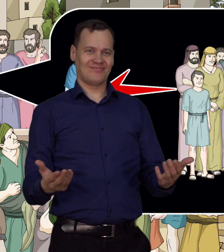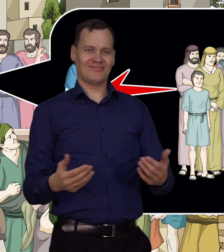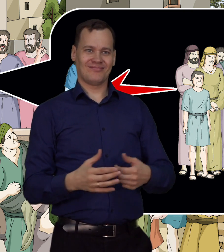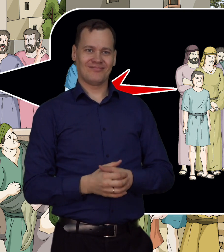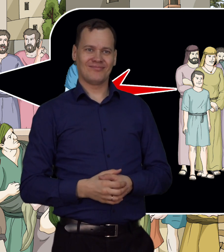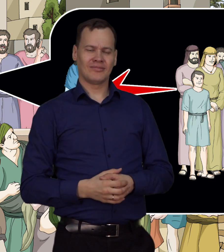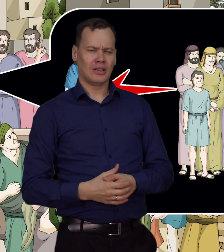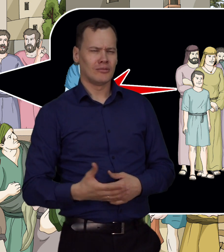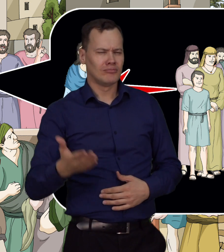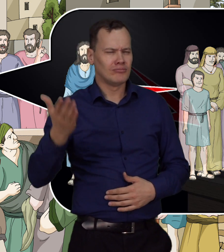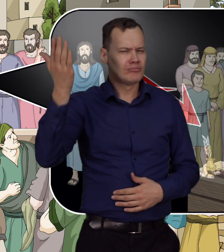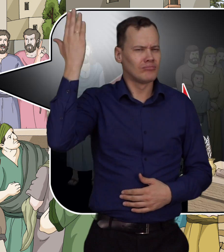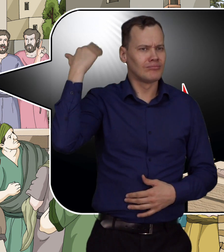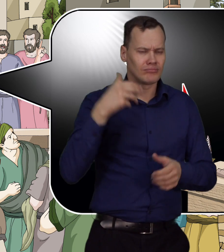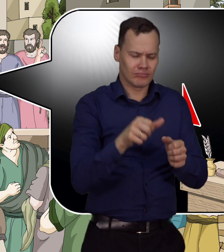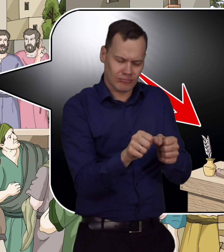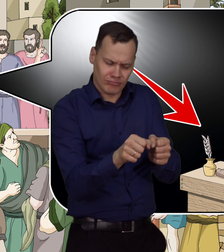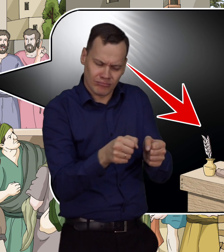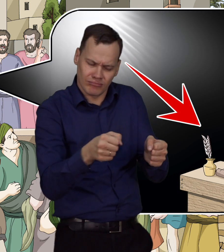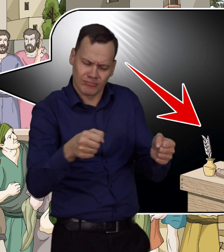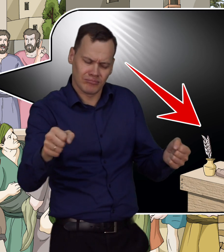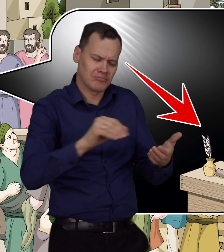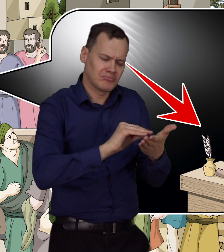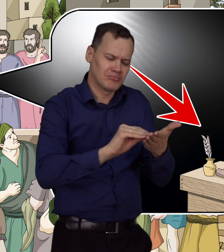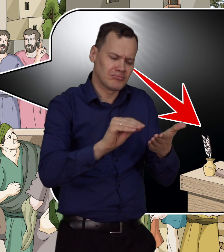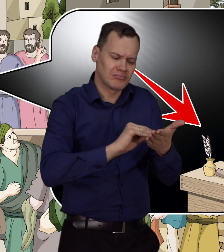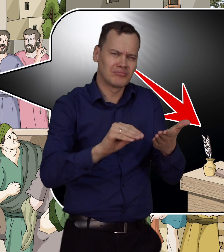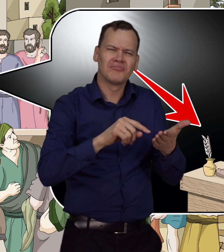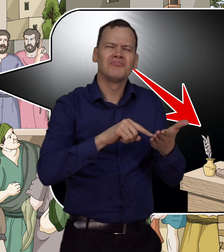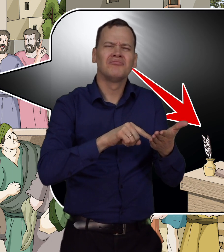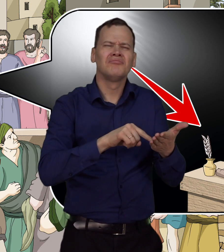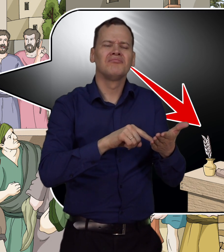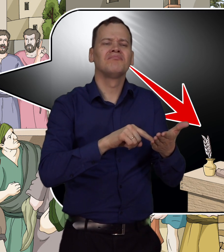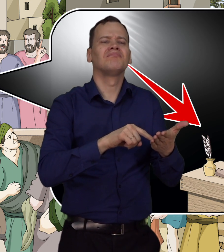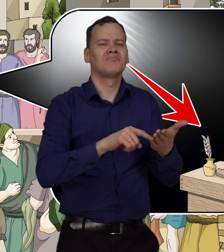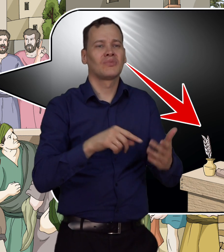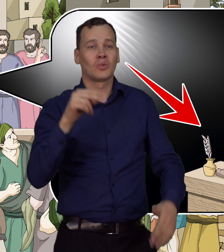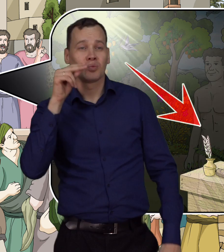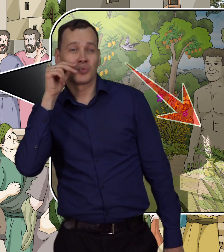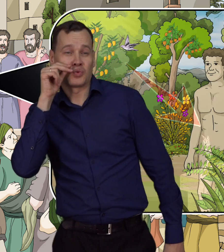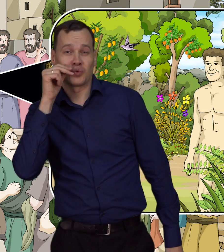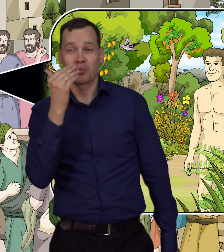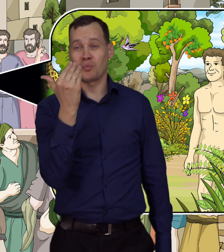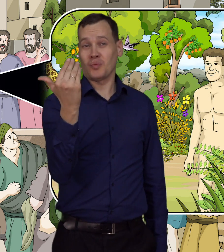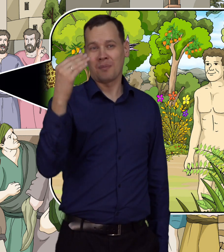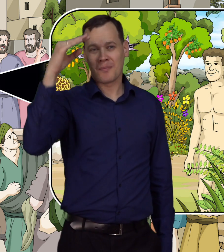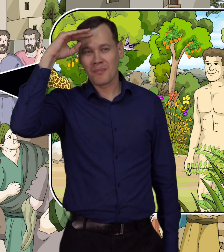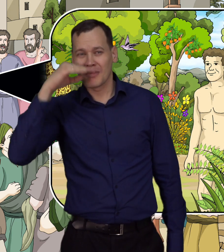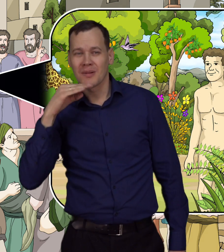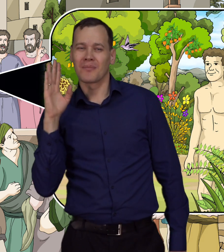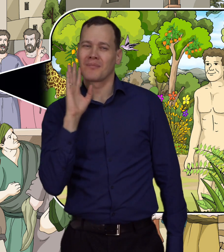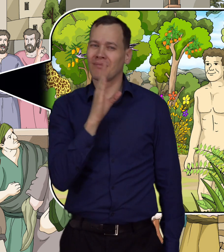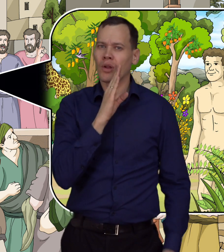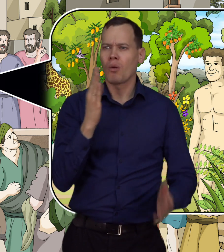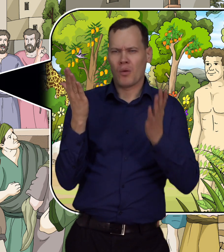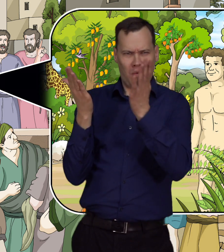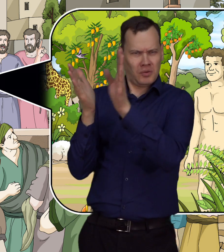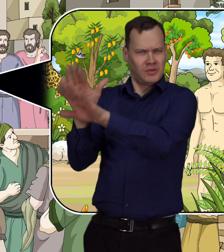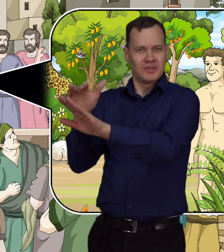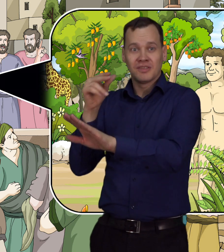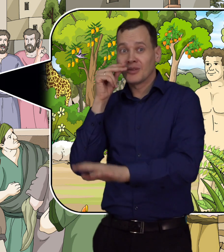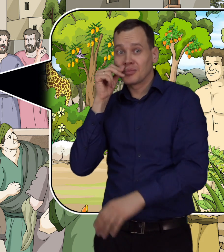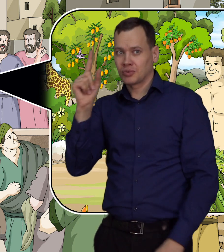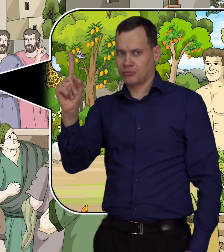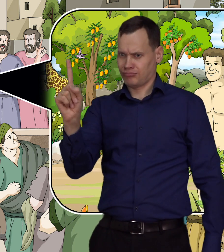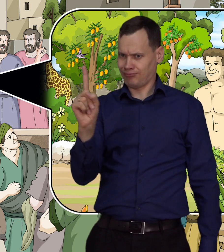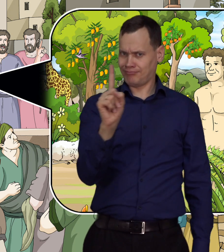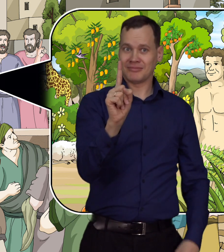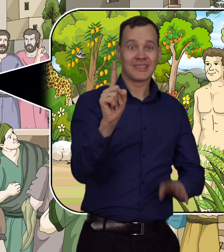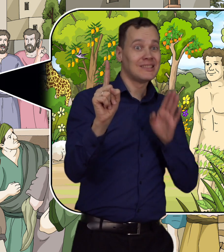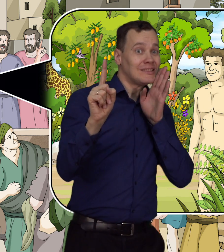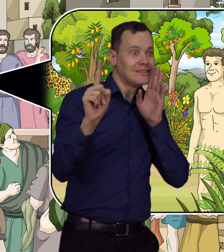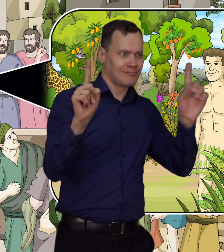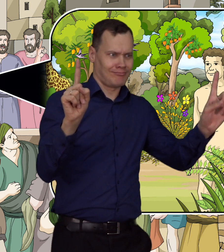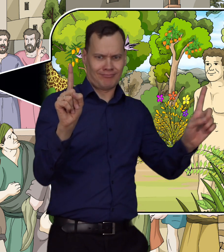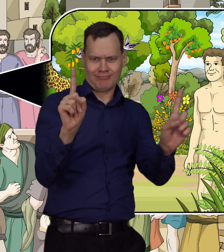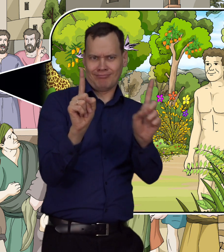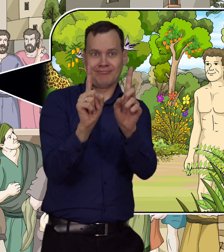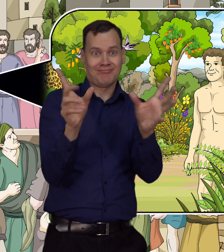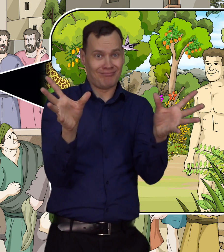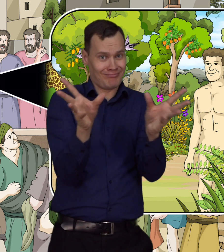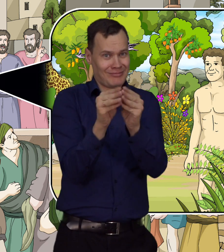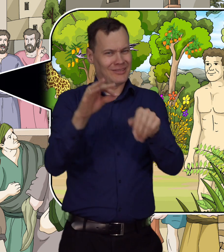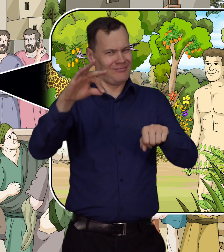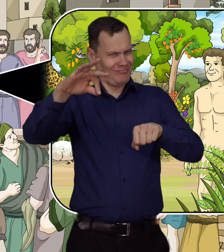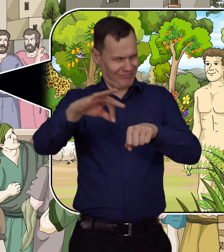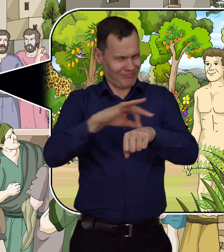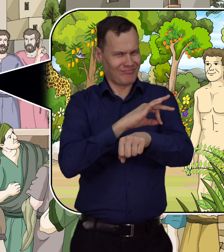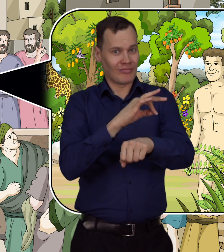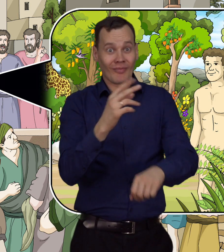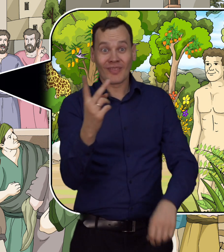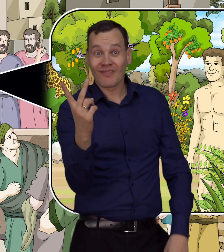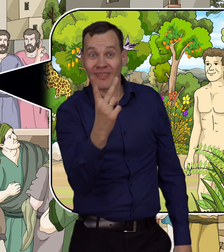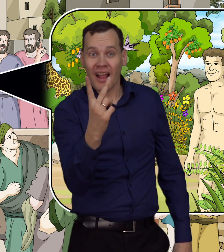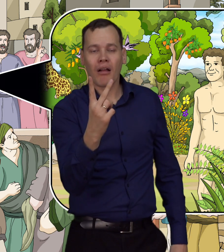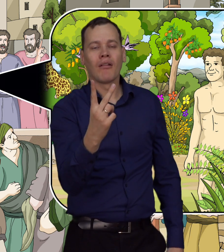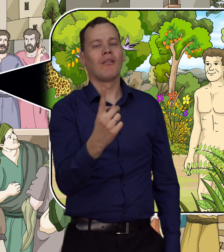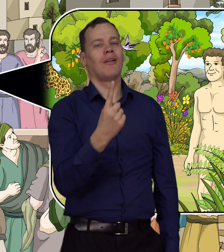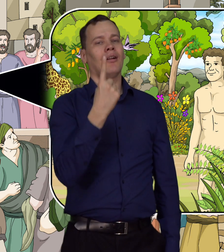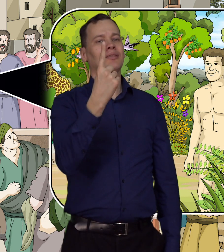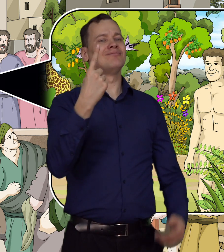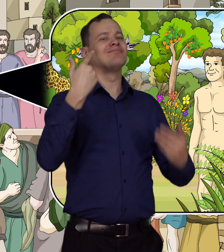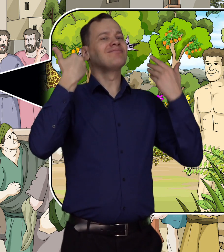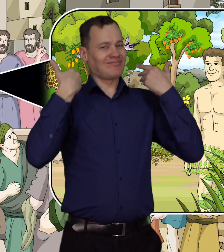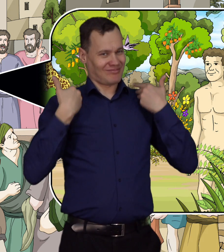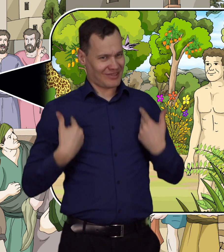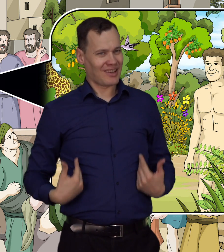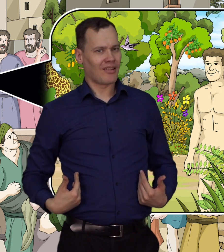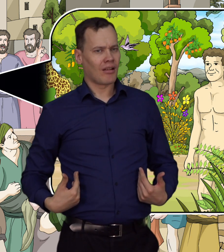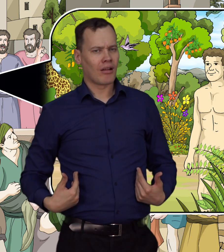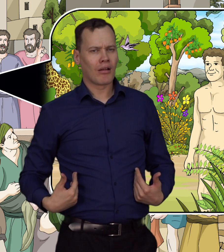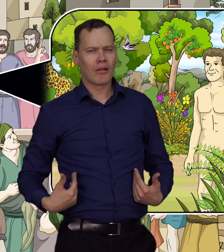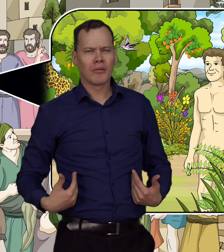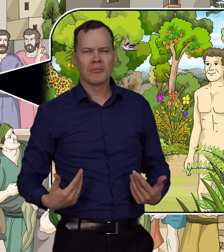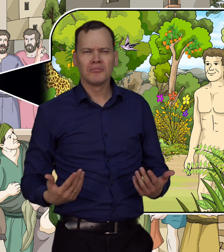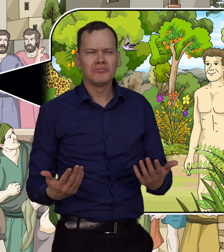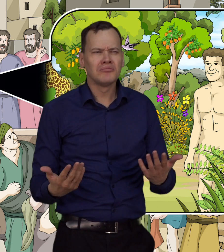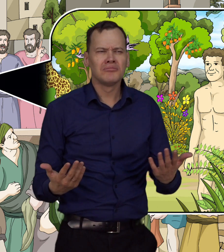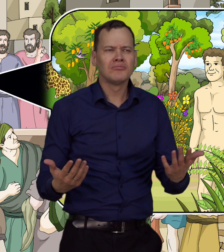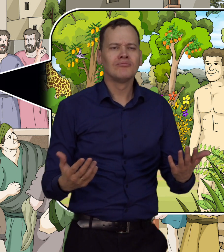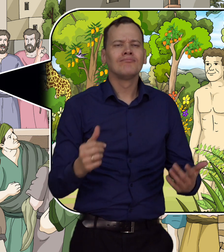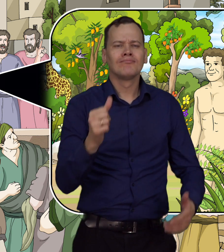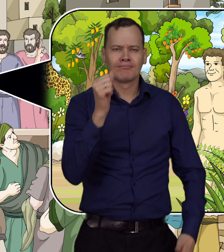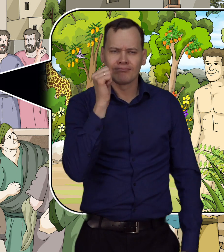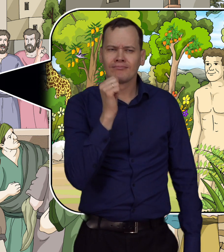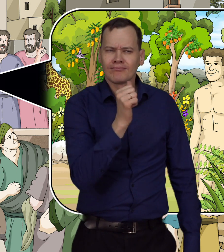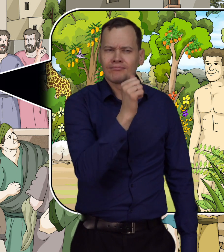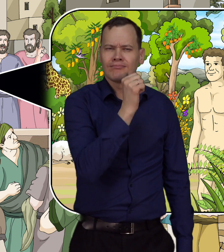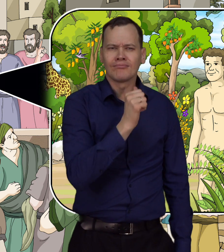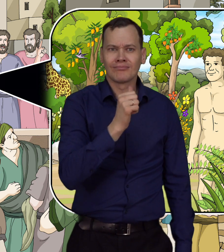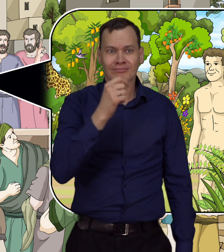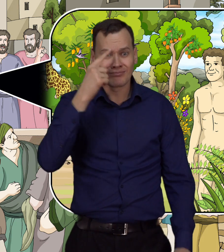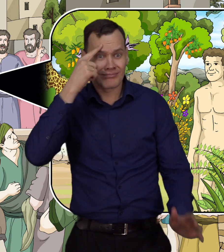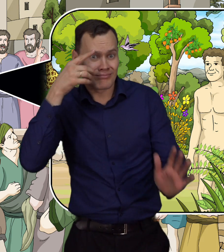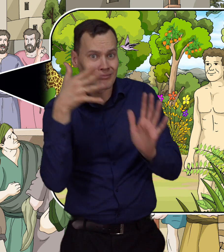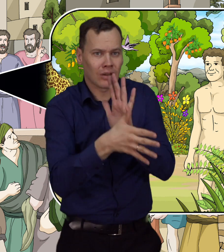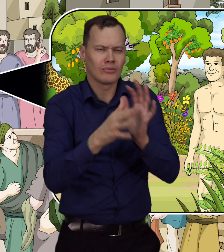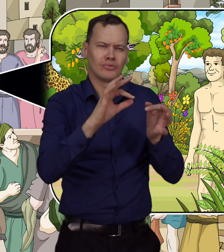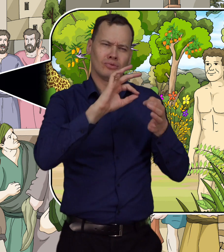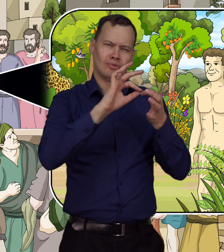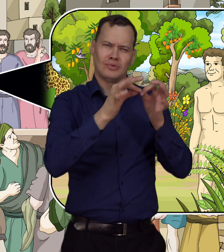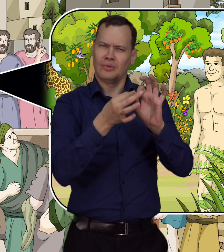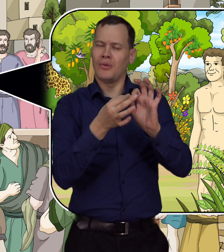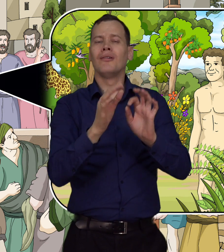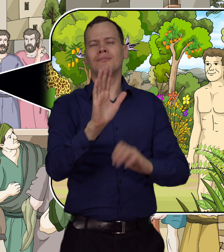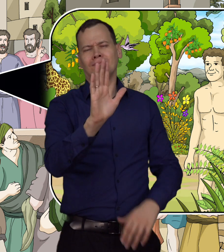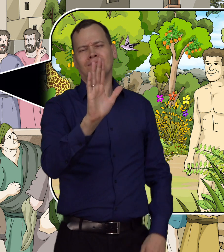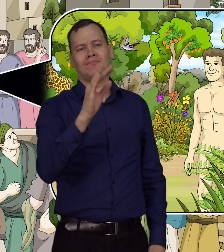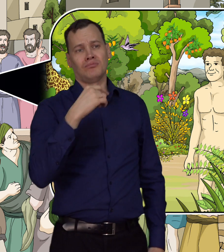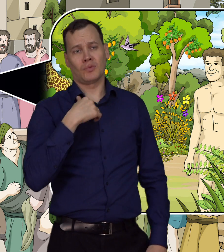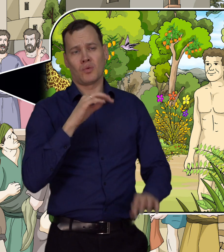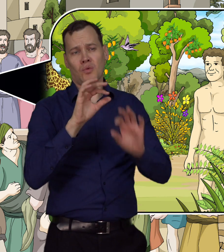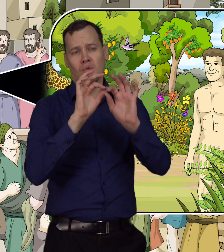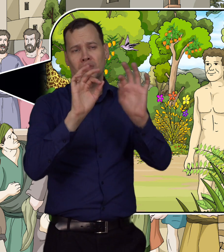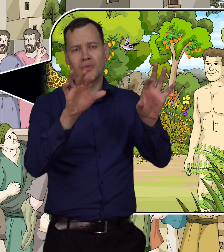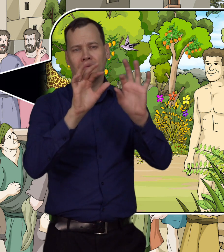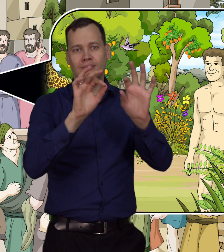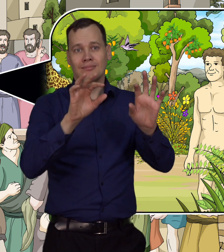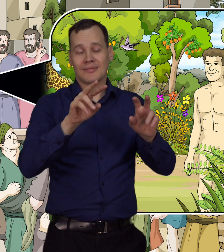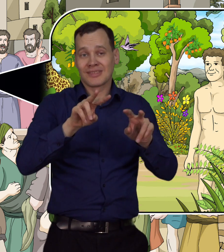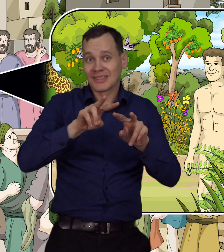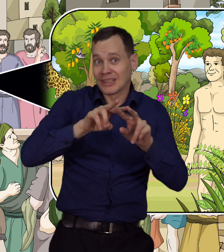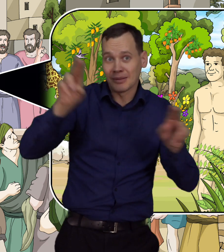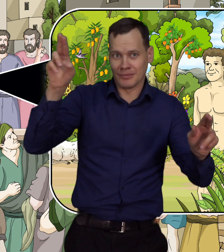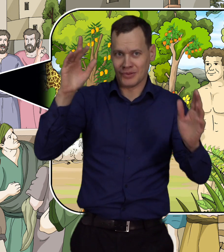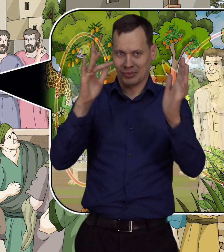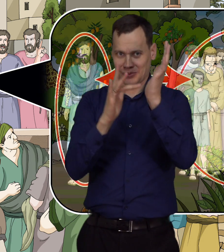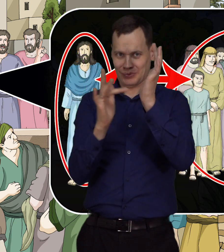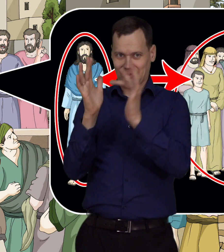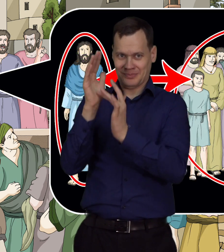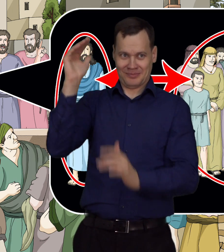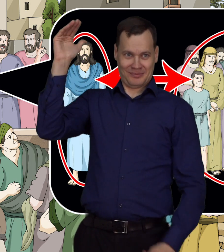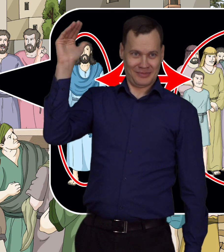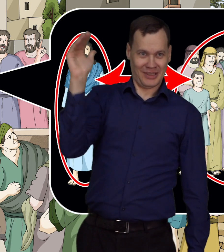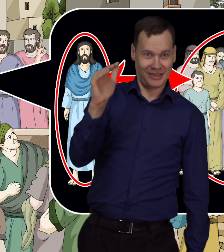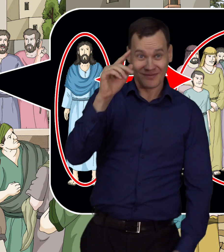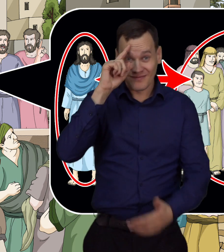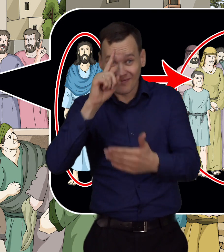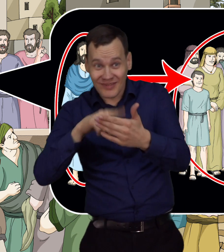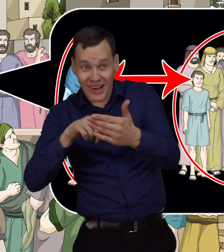“For this reason a man will leave his father and mother and be united to his wife, and the two will become one flesh.”